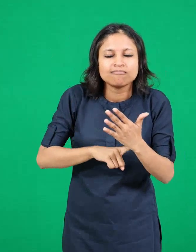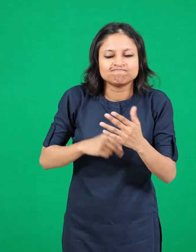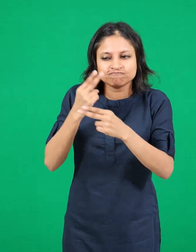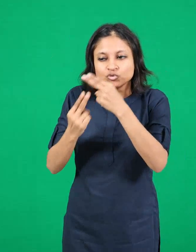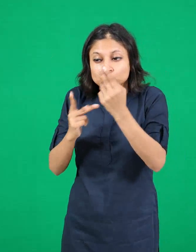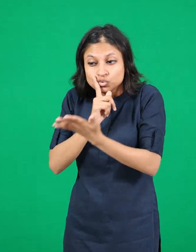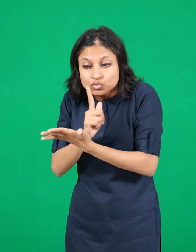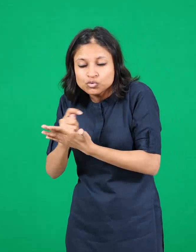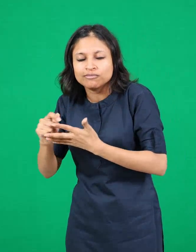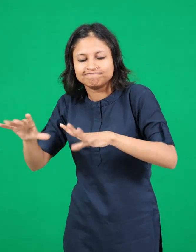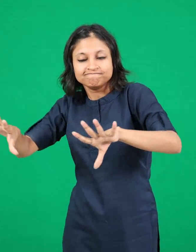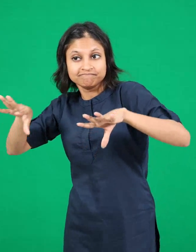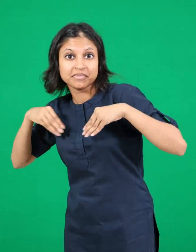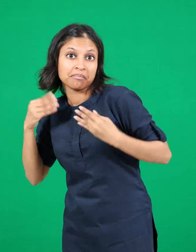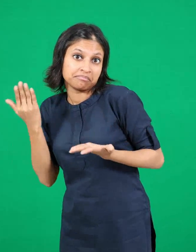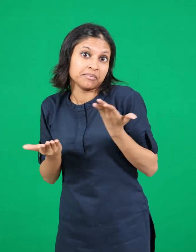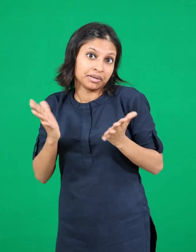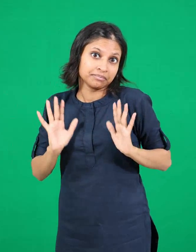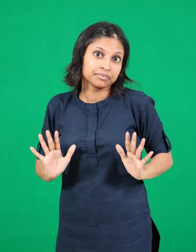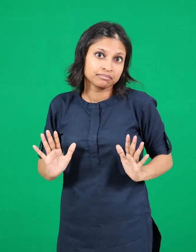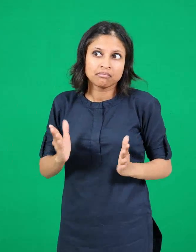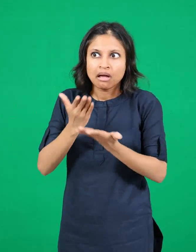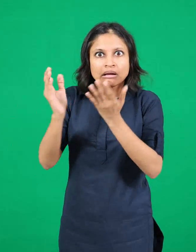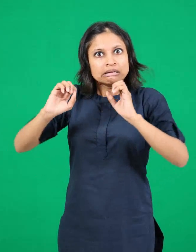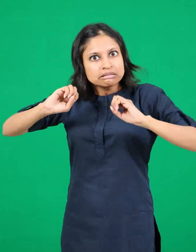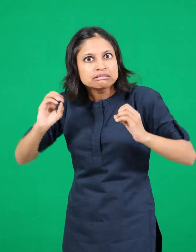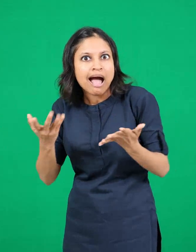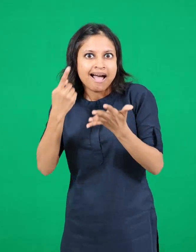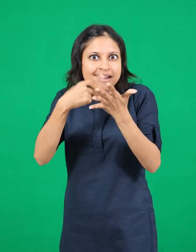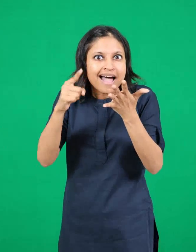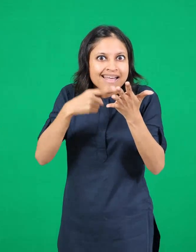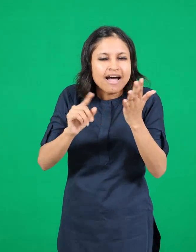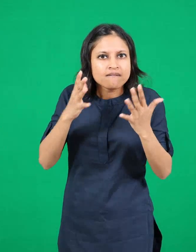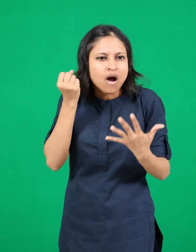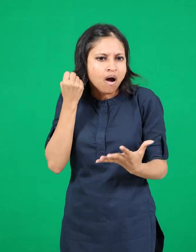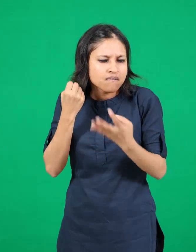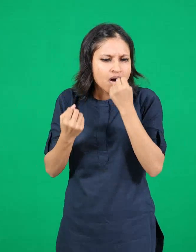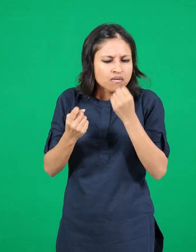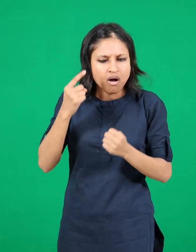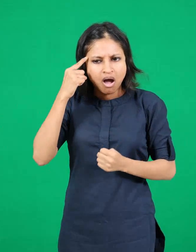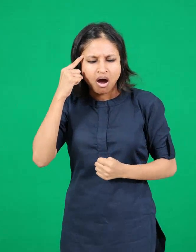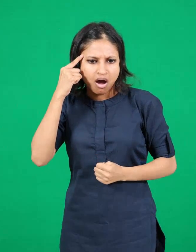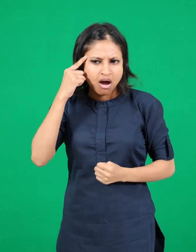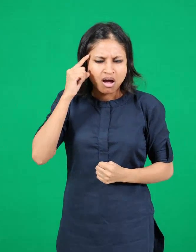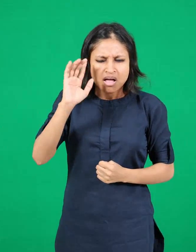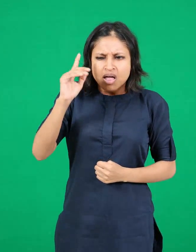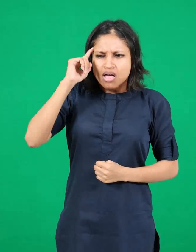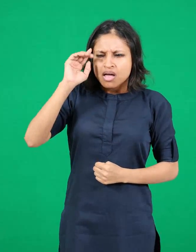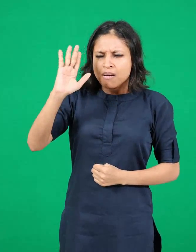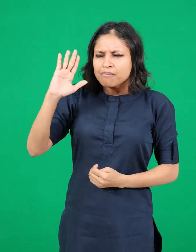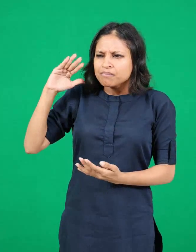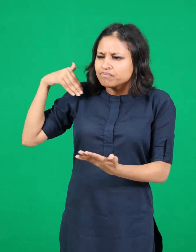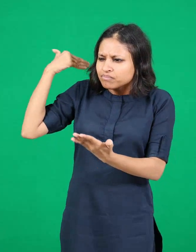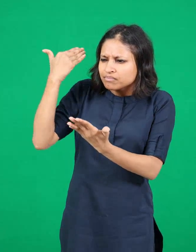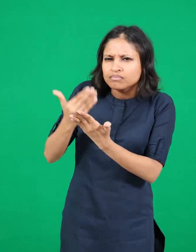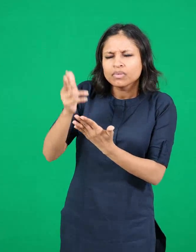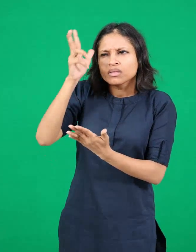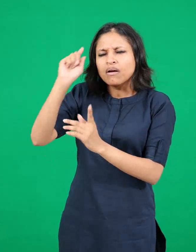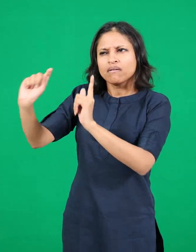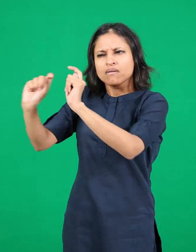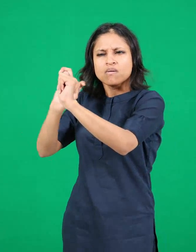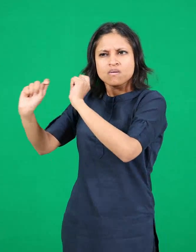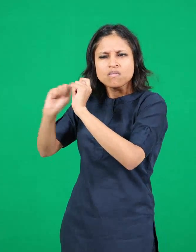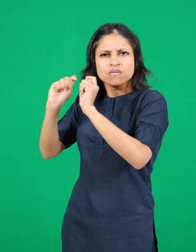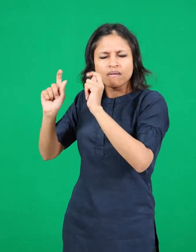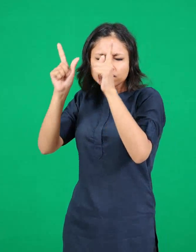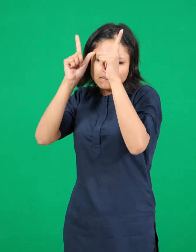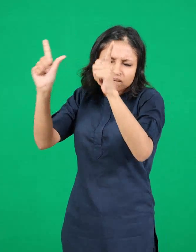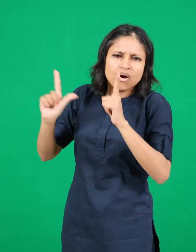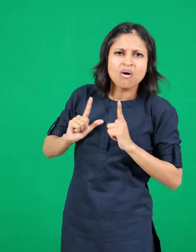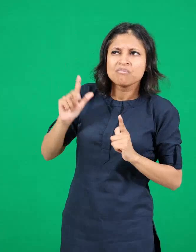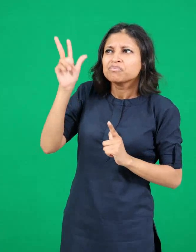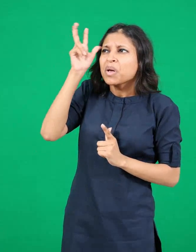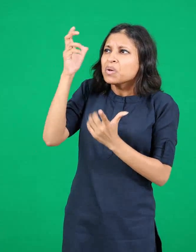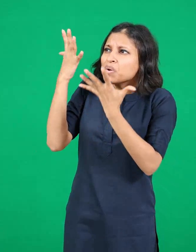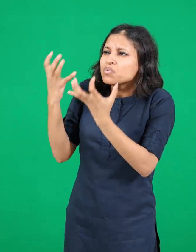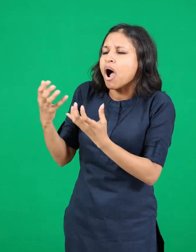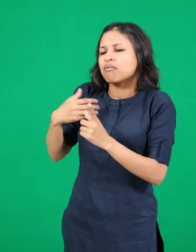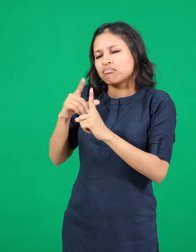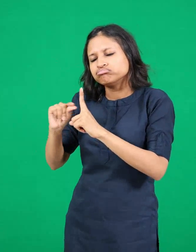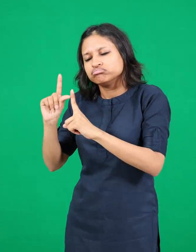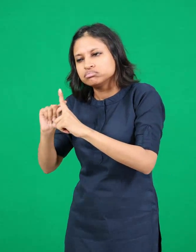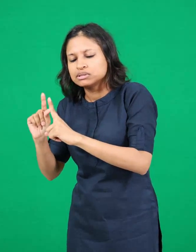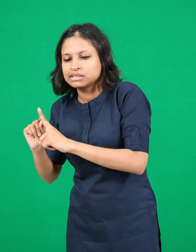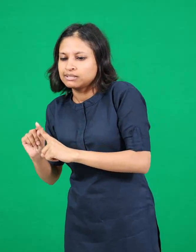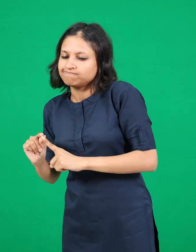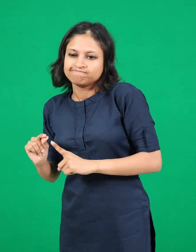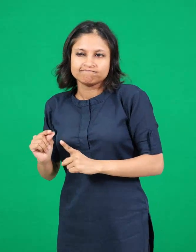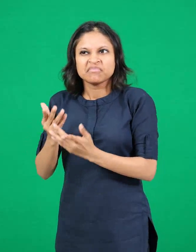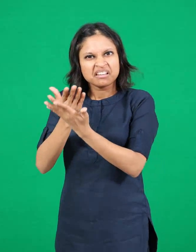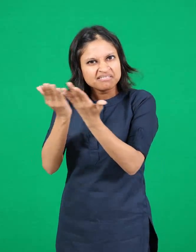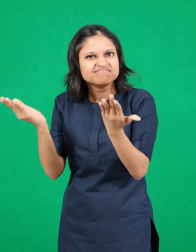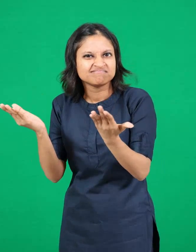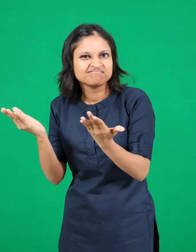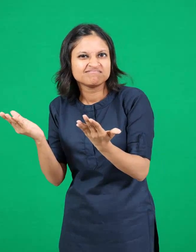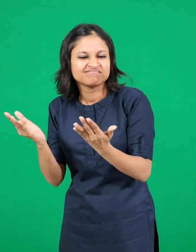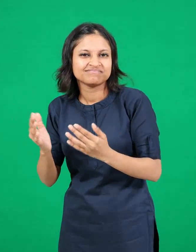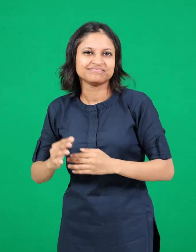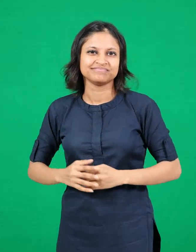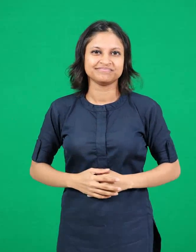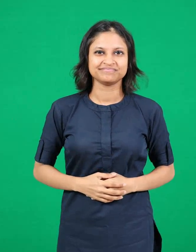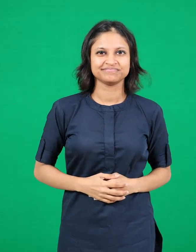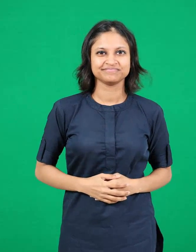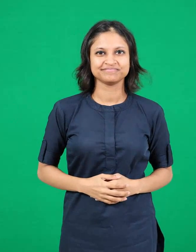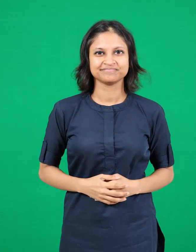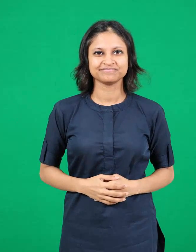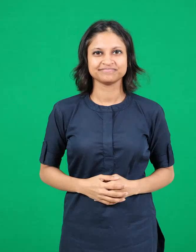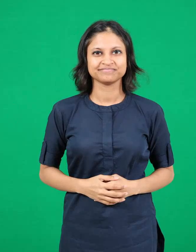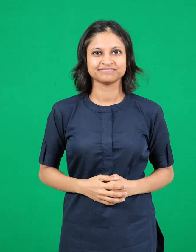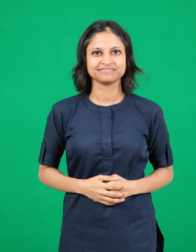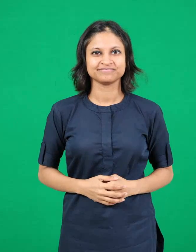Then they will come to their senses and escape the snare of the devil, who has taken them captive to his will.